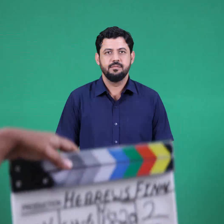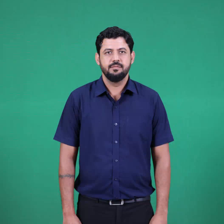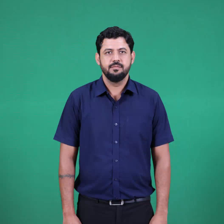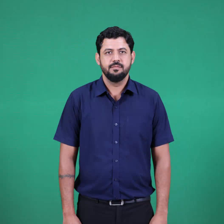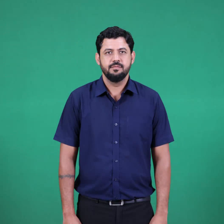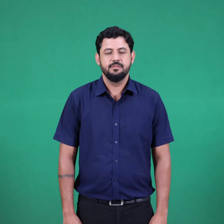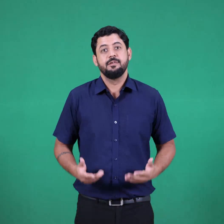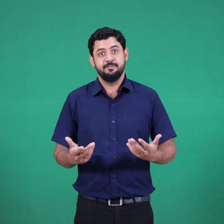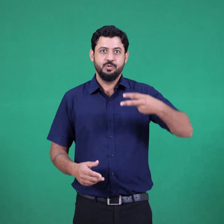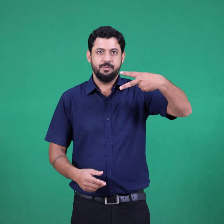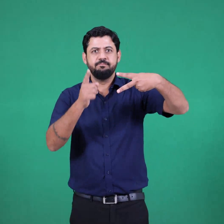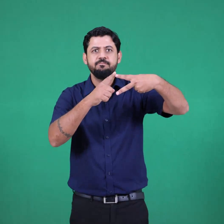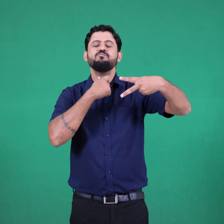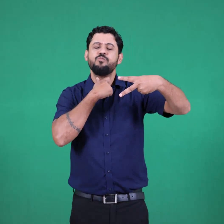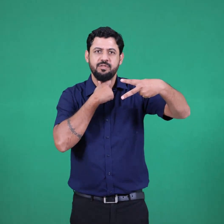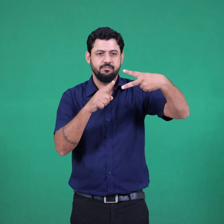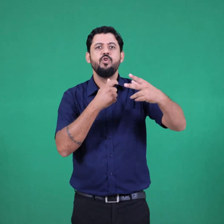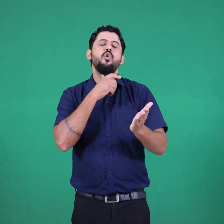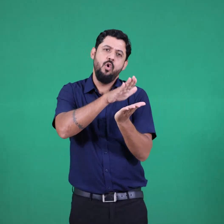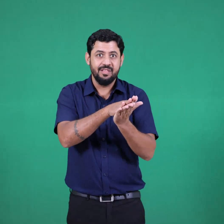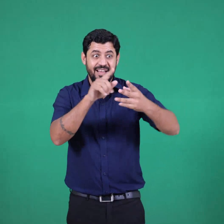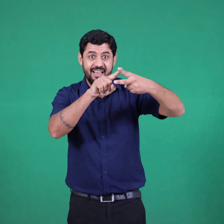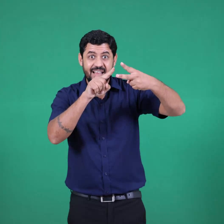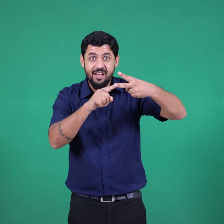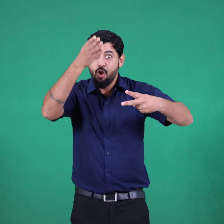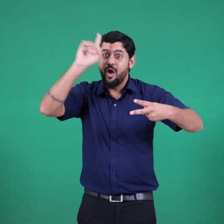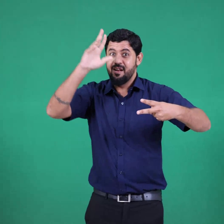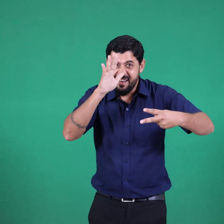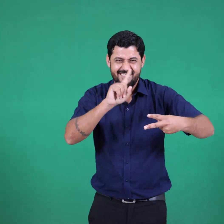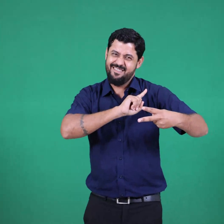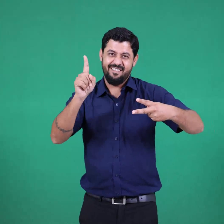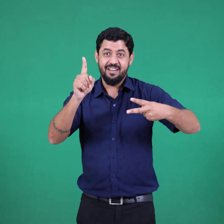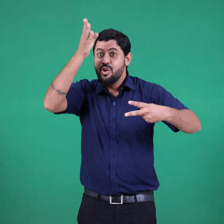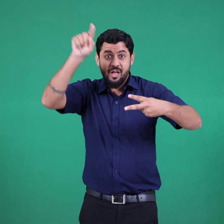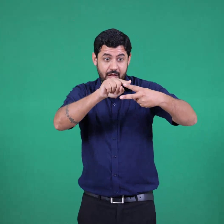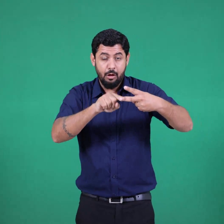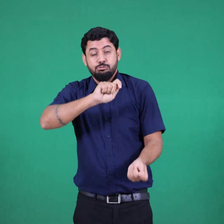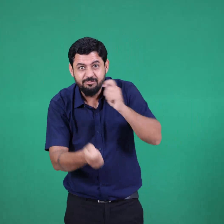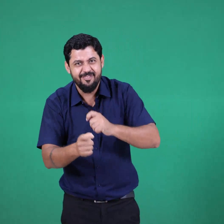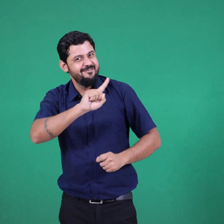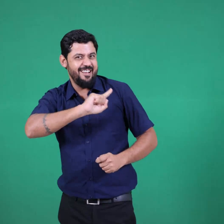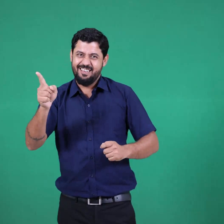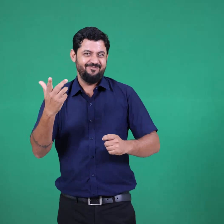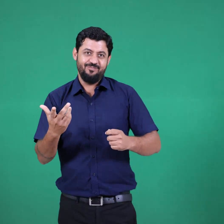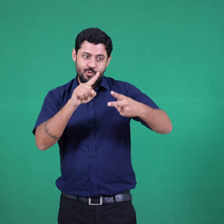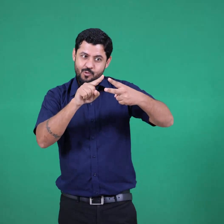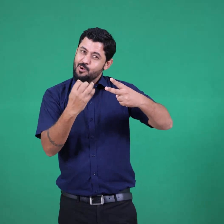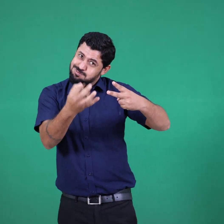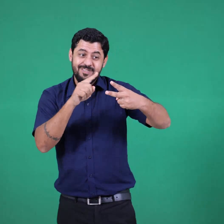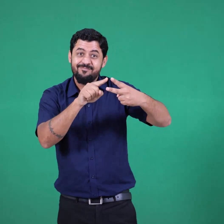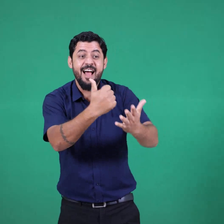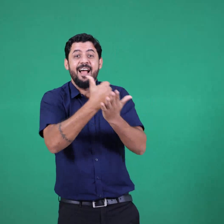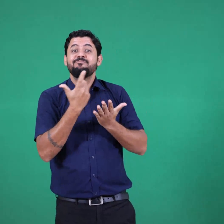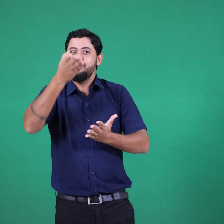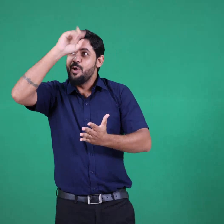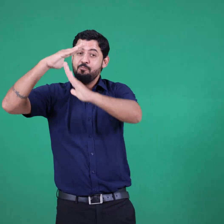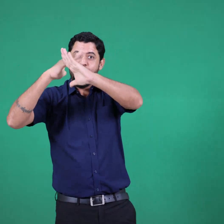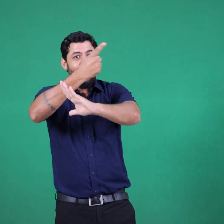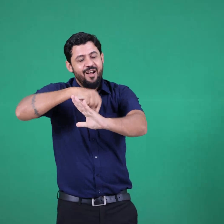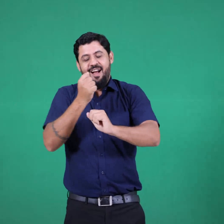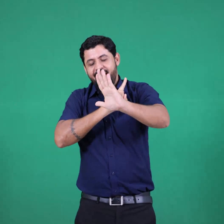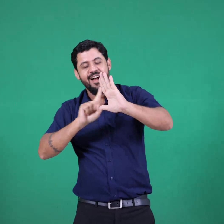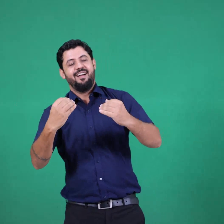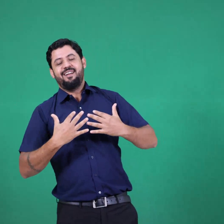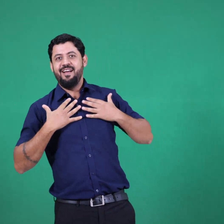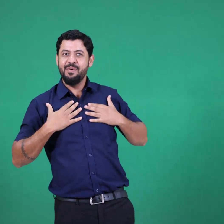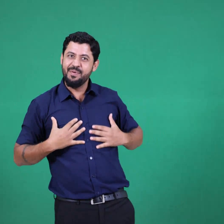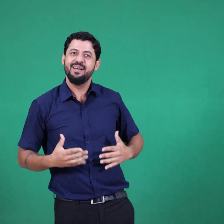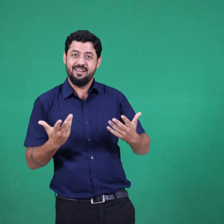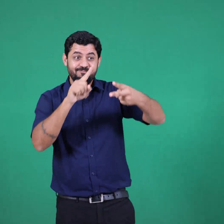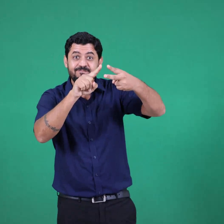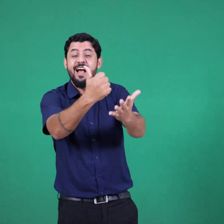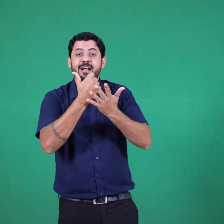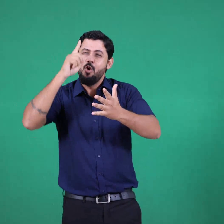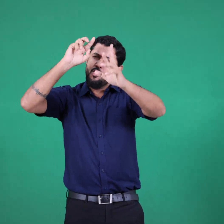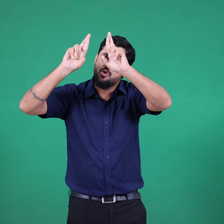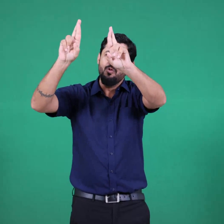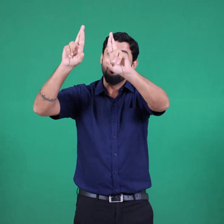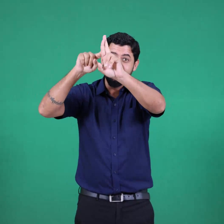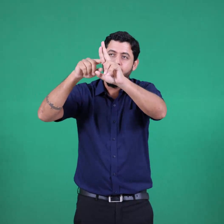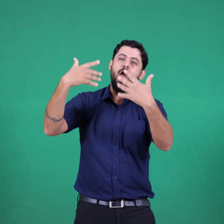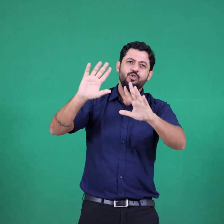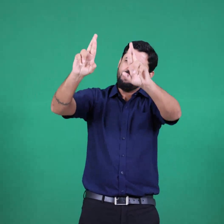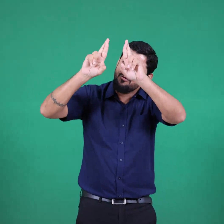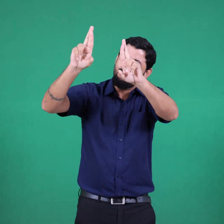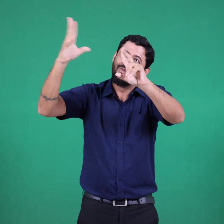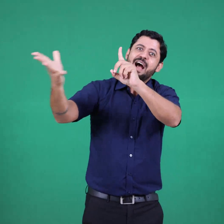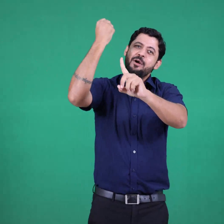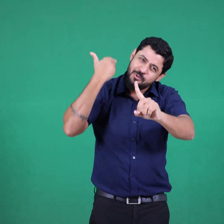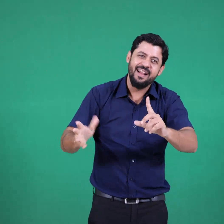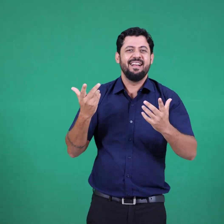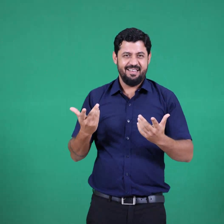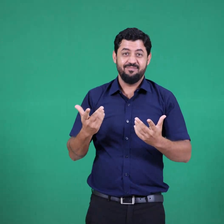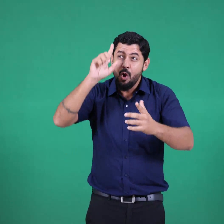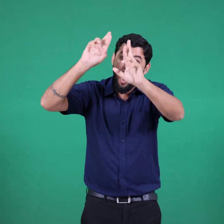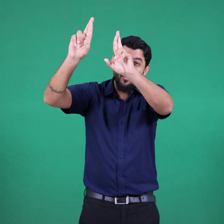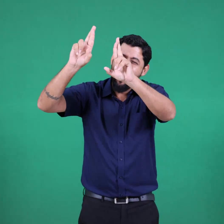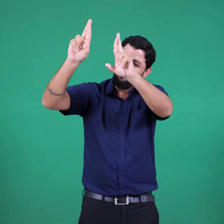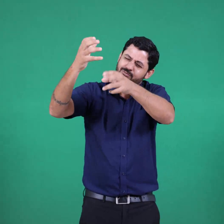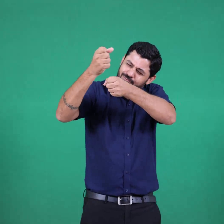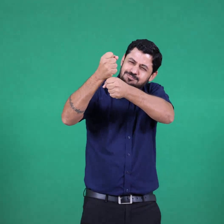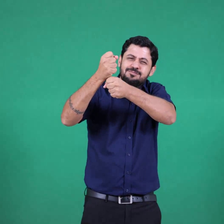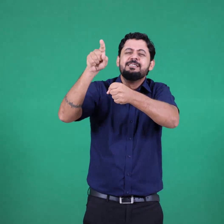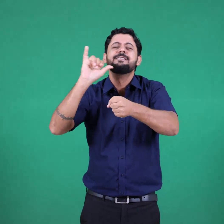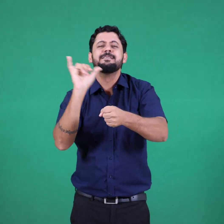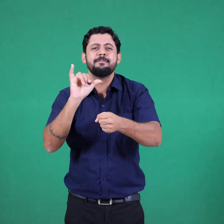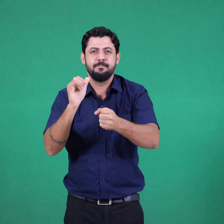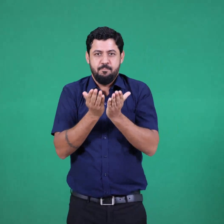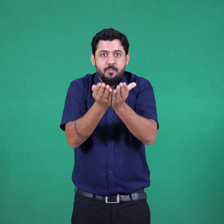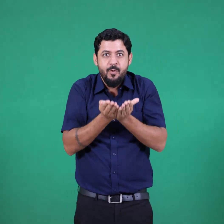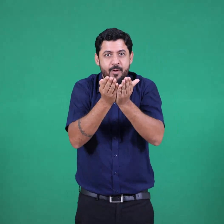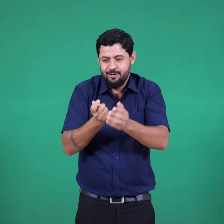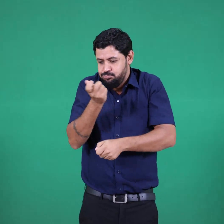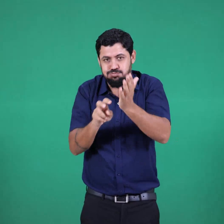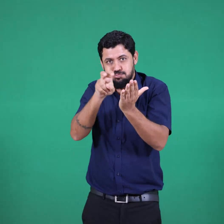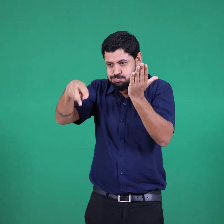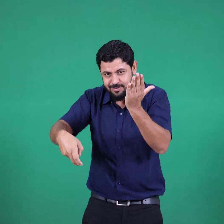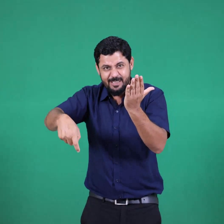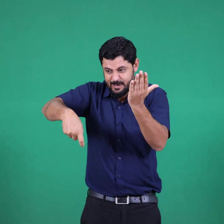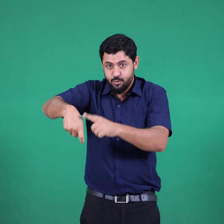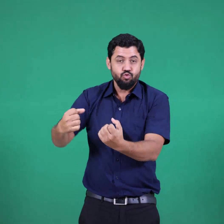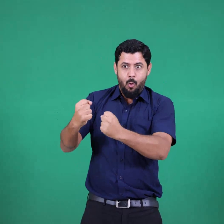Thus by two unchangeable things in which it is impossible for God to lie, we who have fled to take hold of the hope set before us may be strongly encouraged.